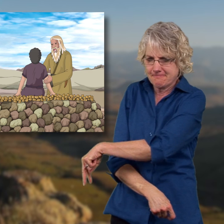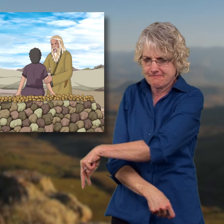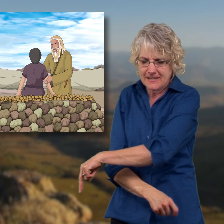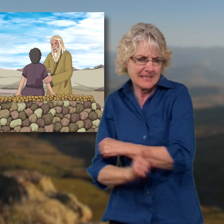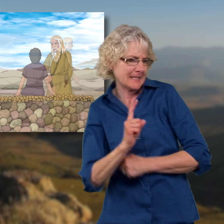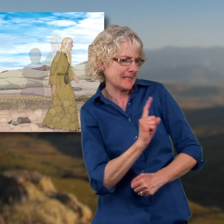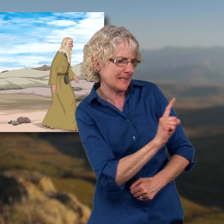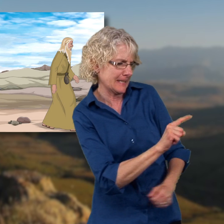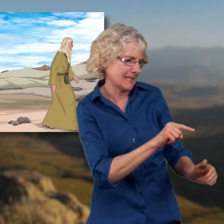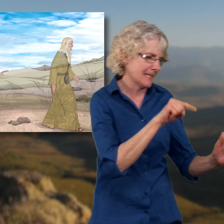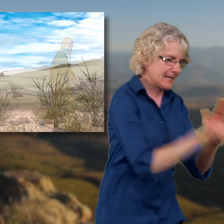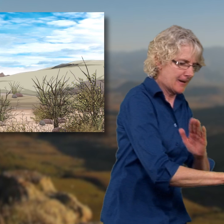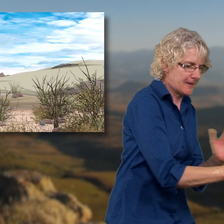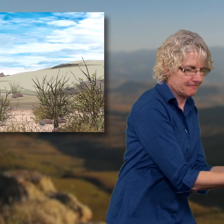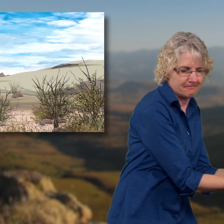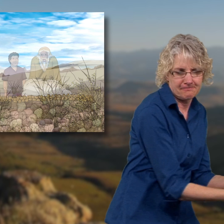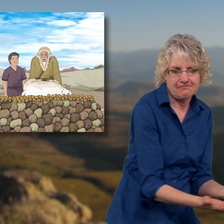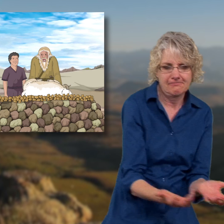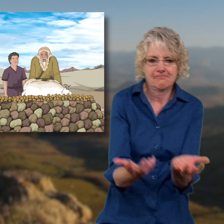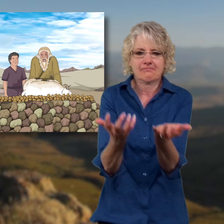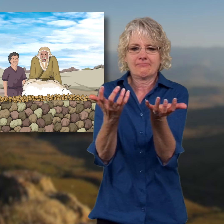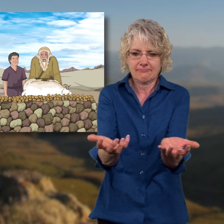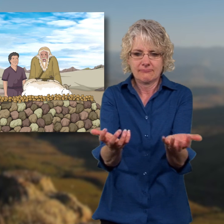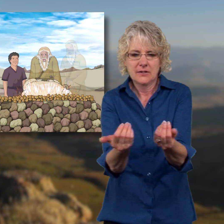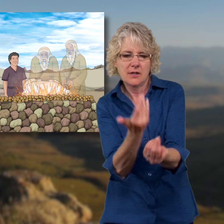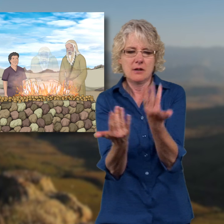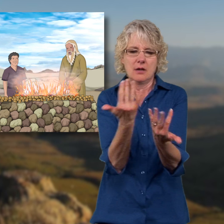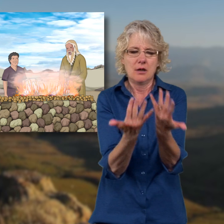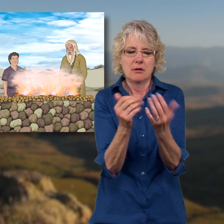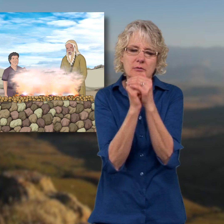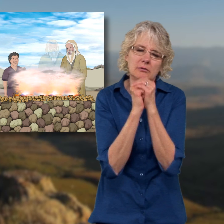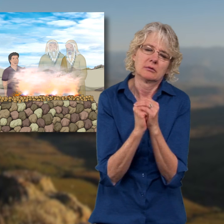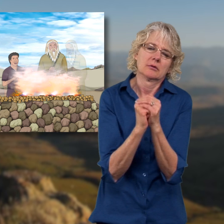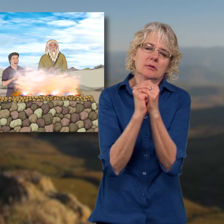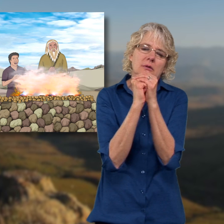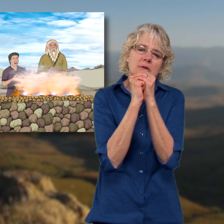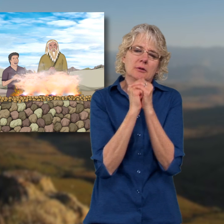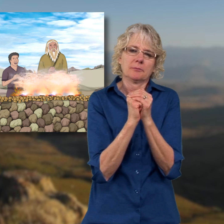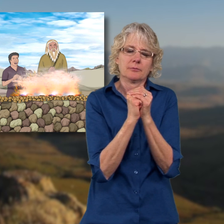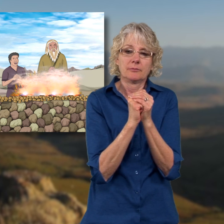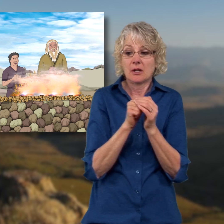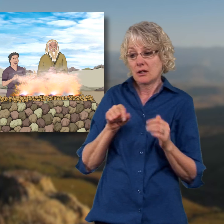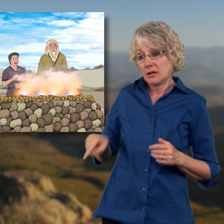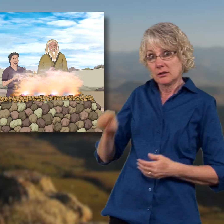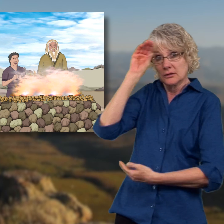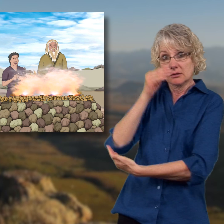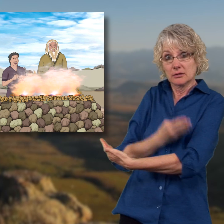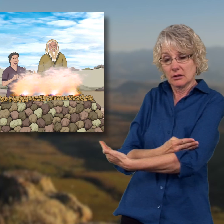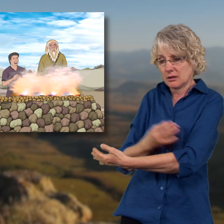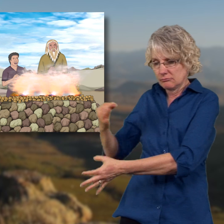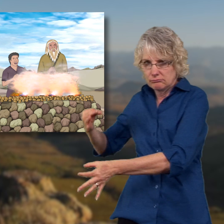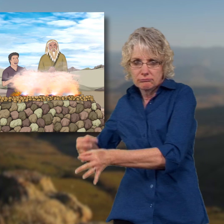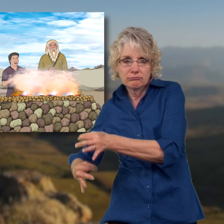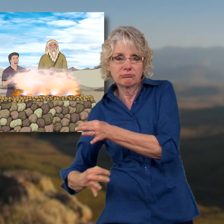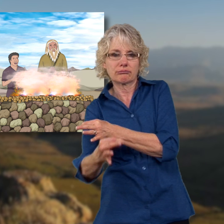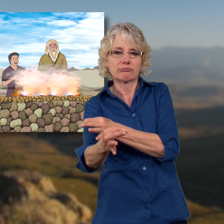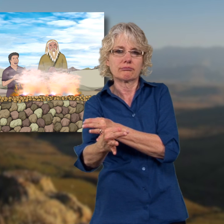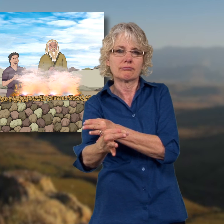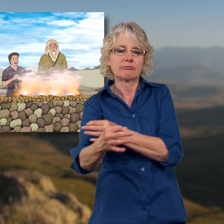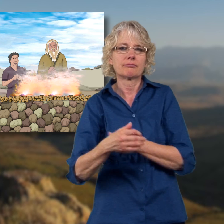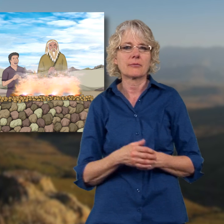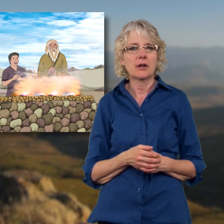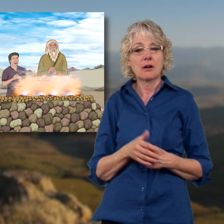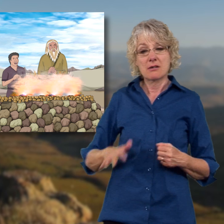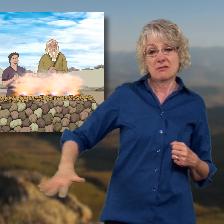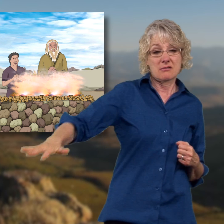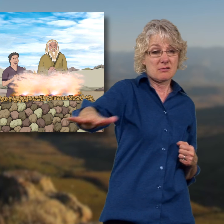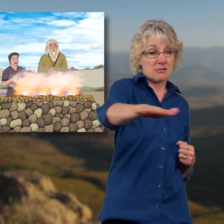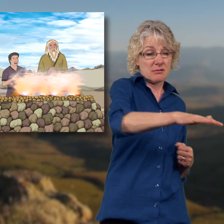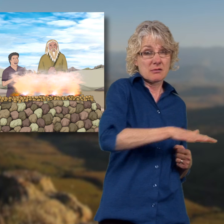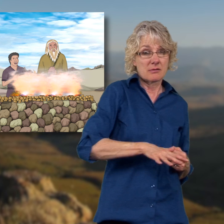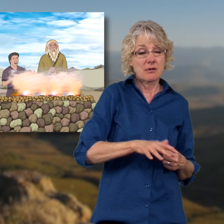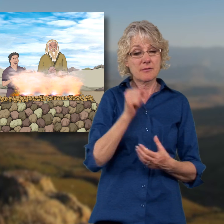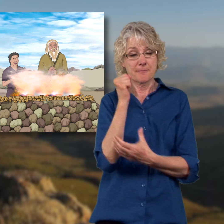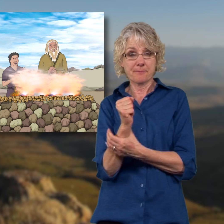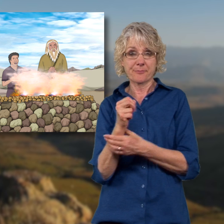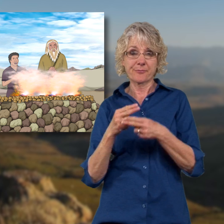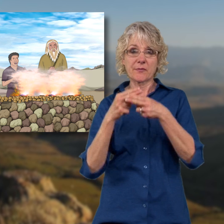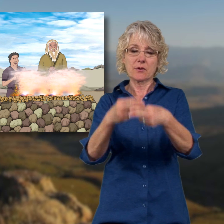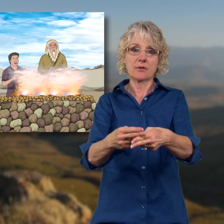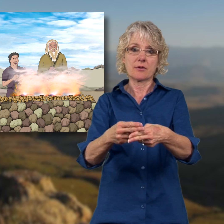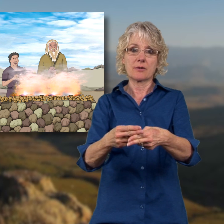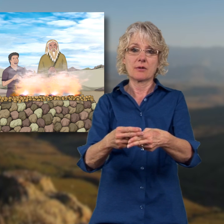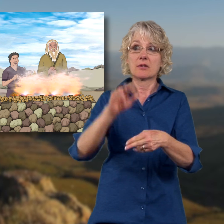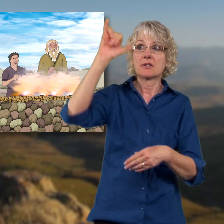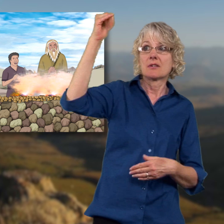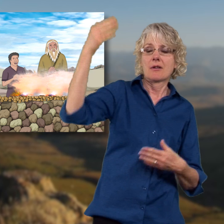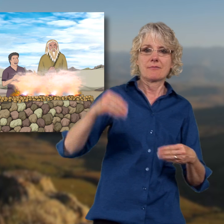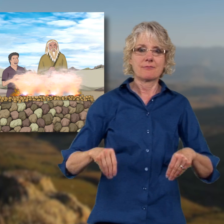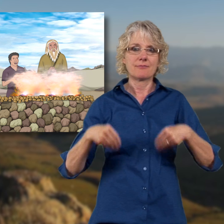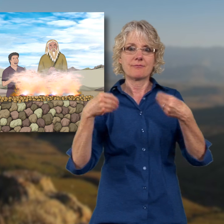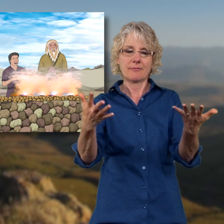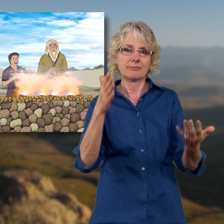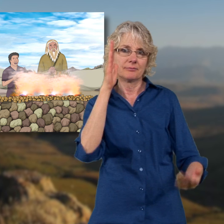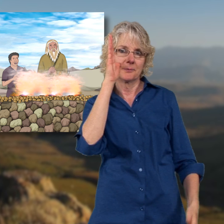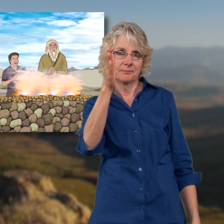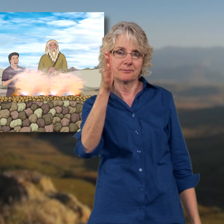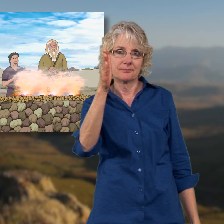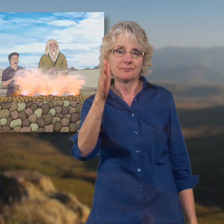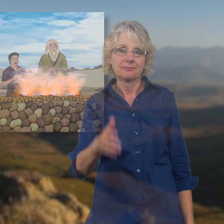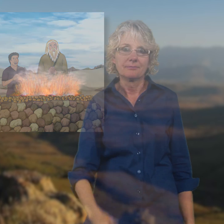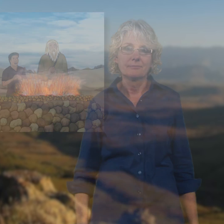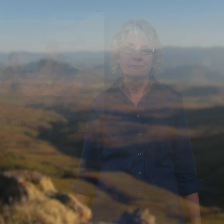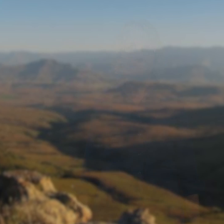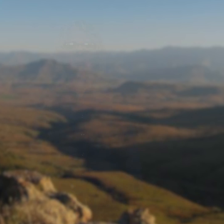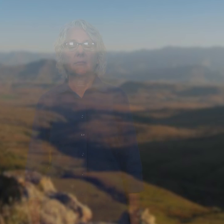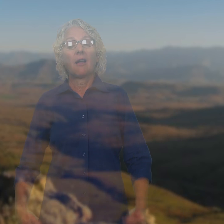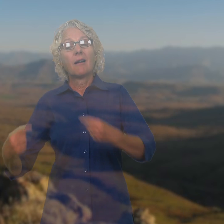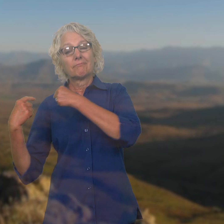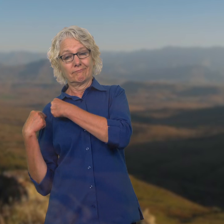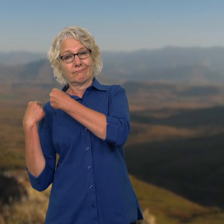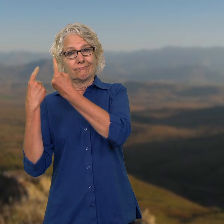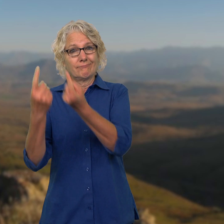So he went and took the ram and offered it as a burnt offering in place of his son.